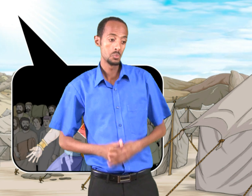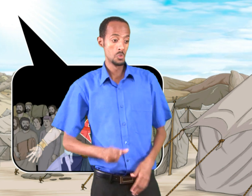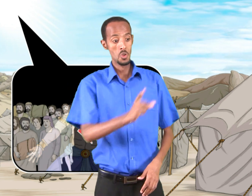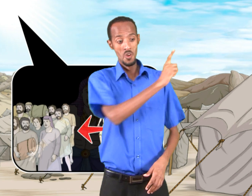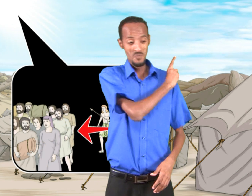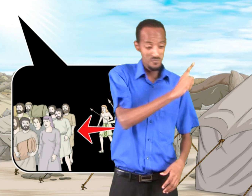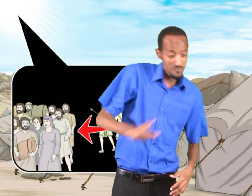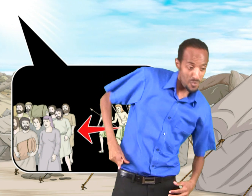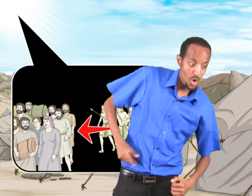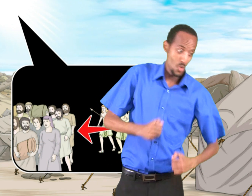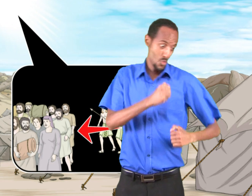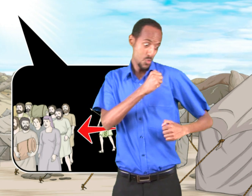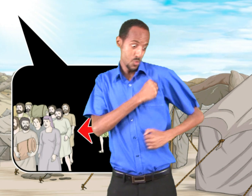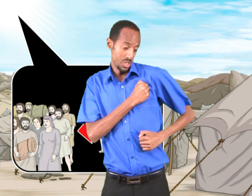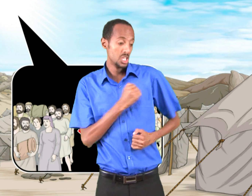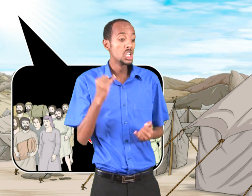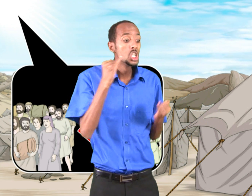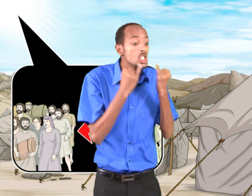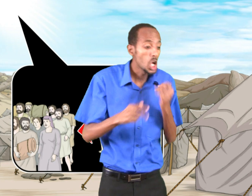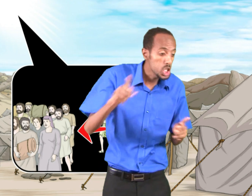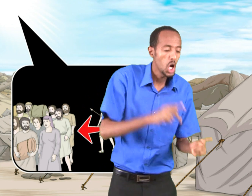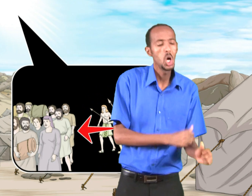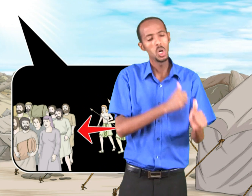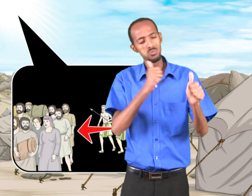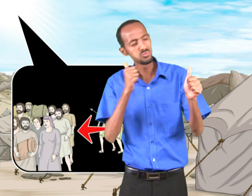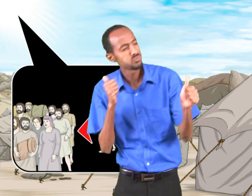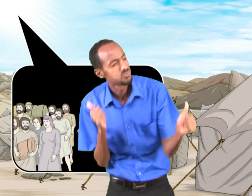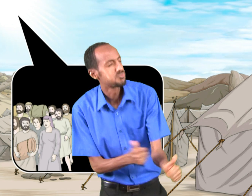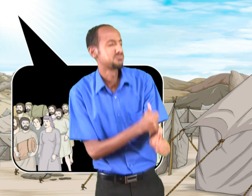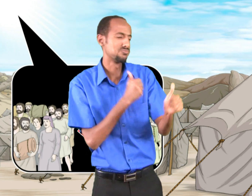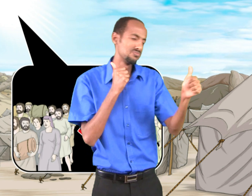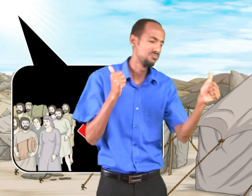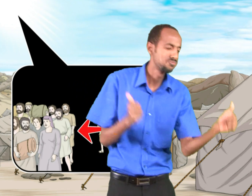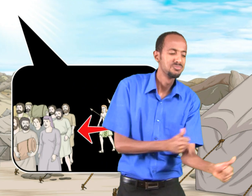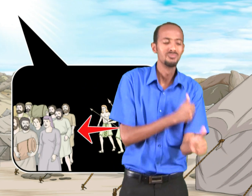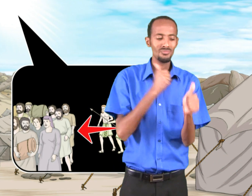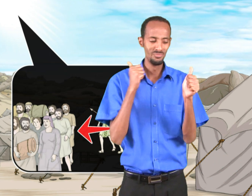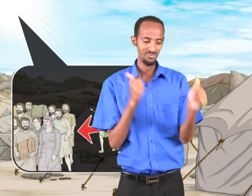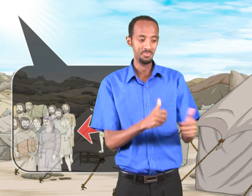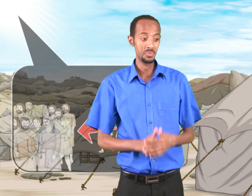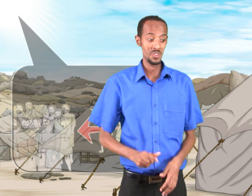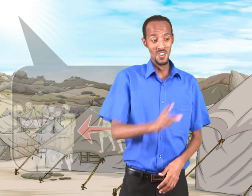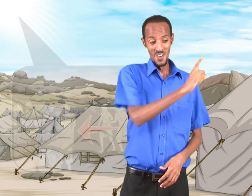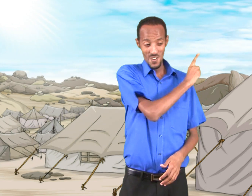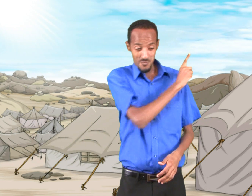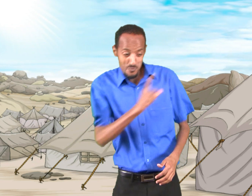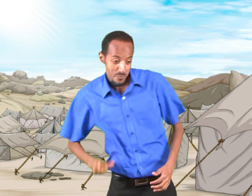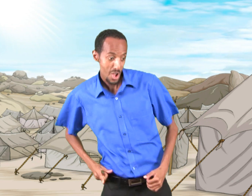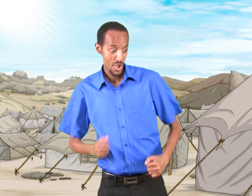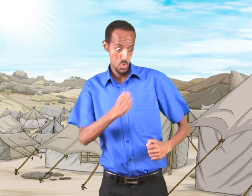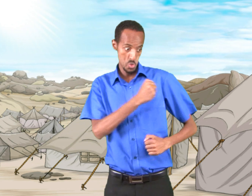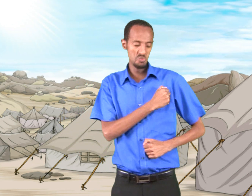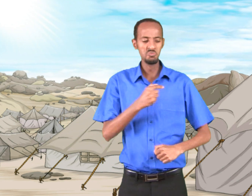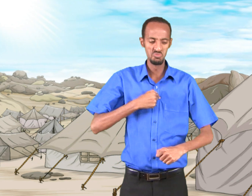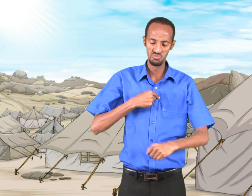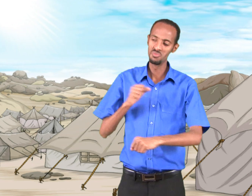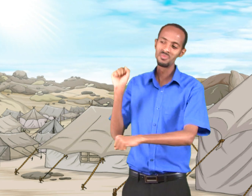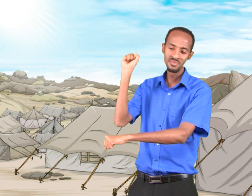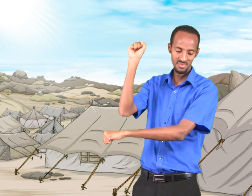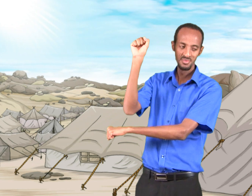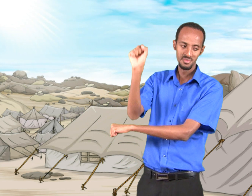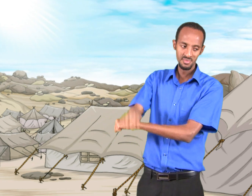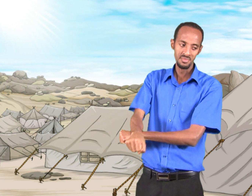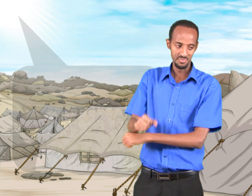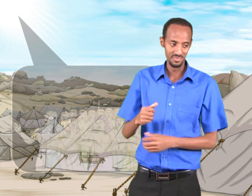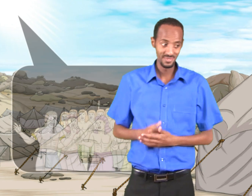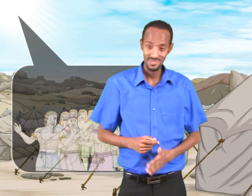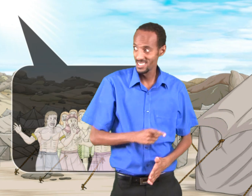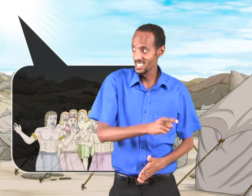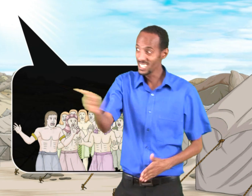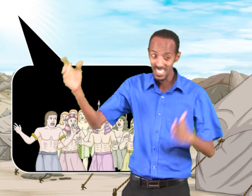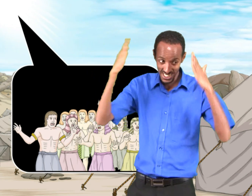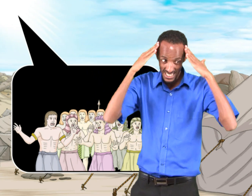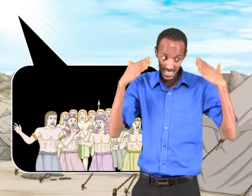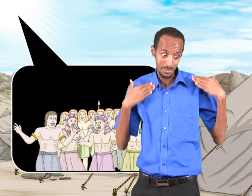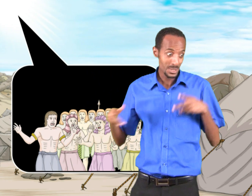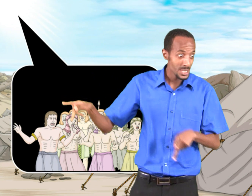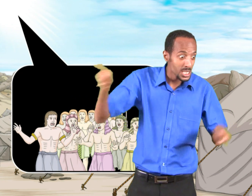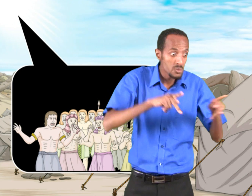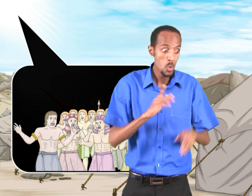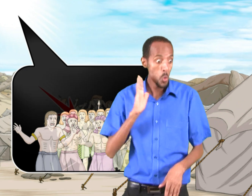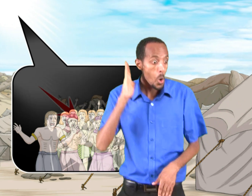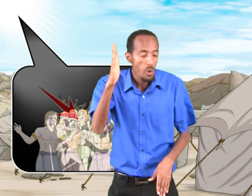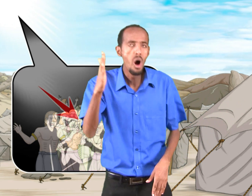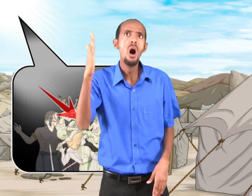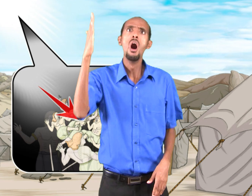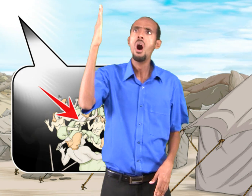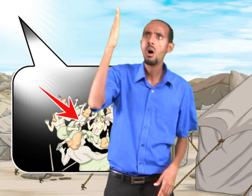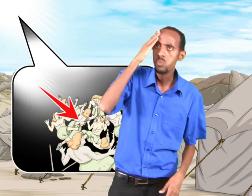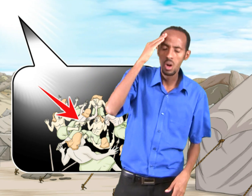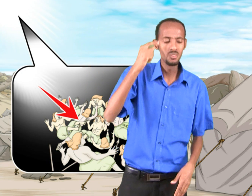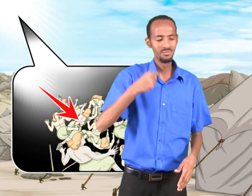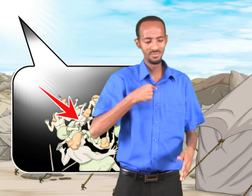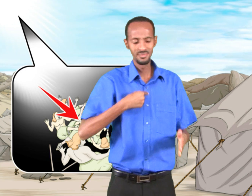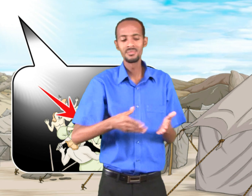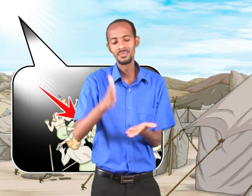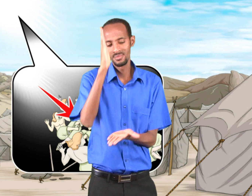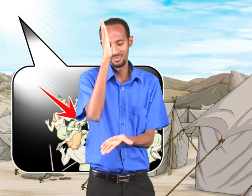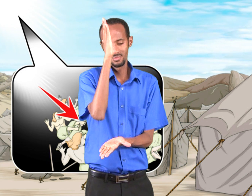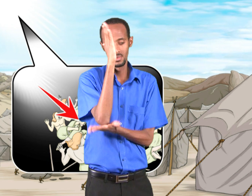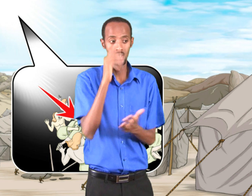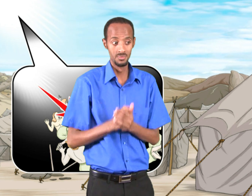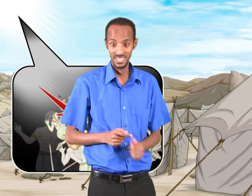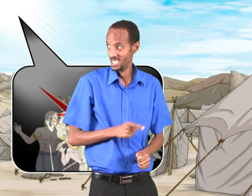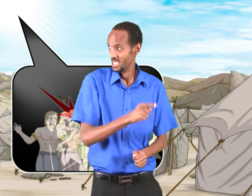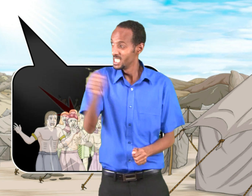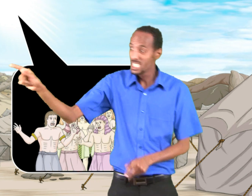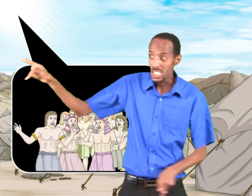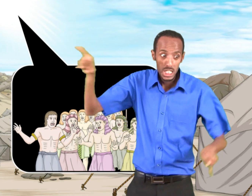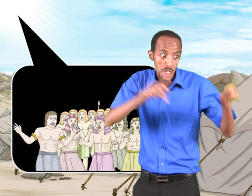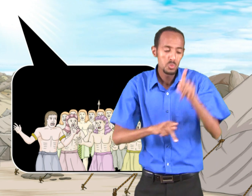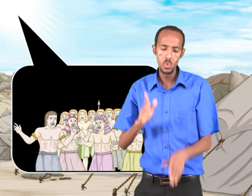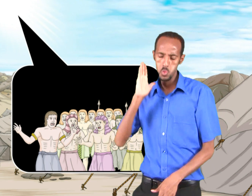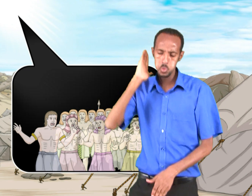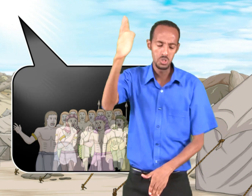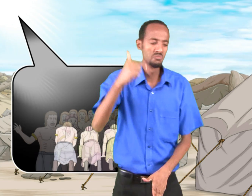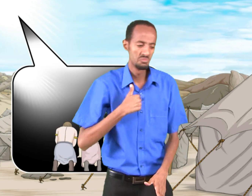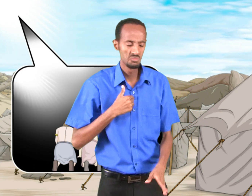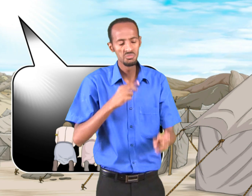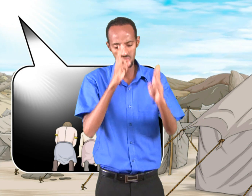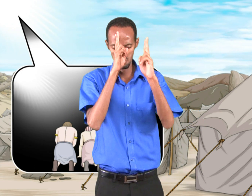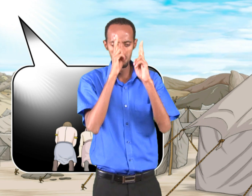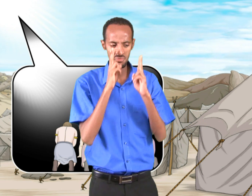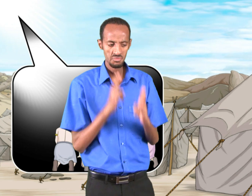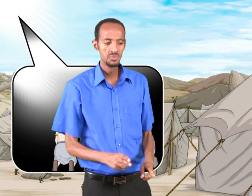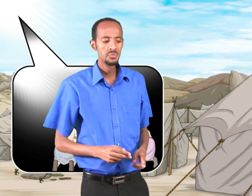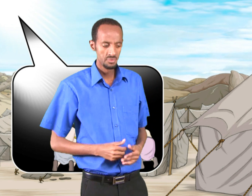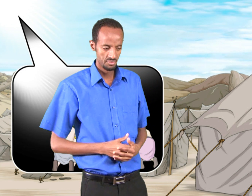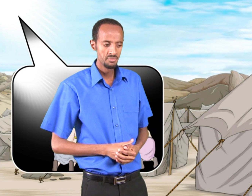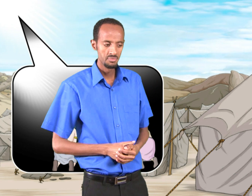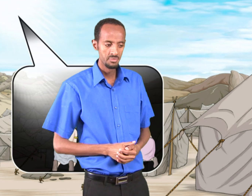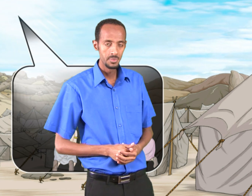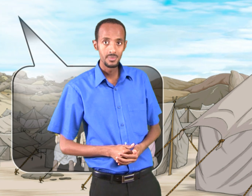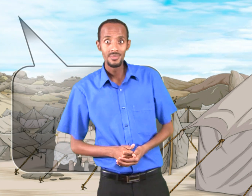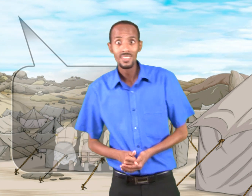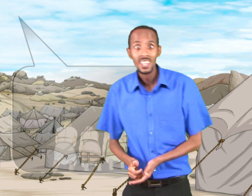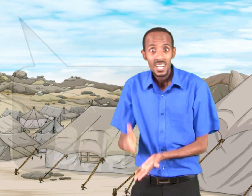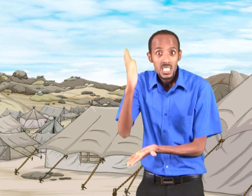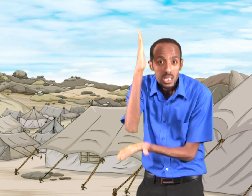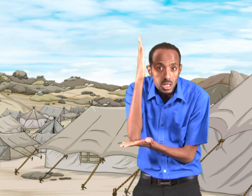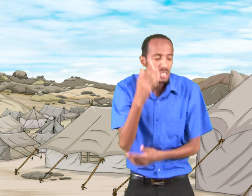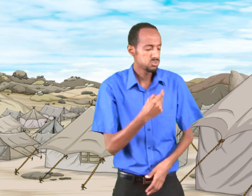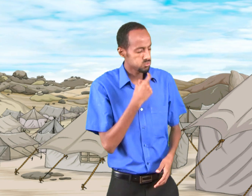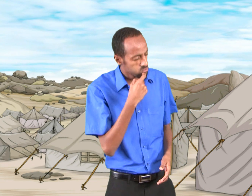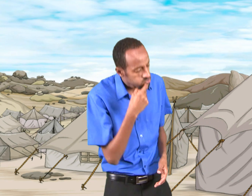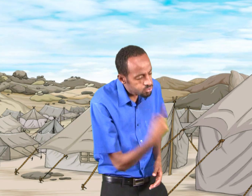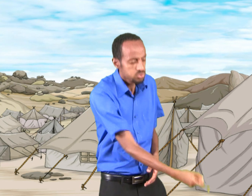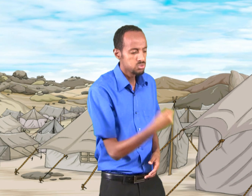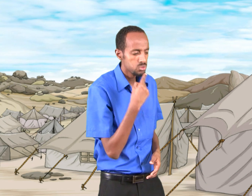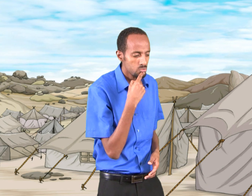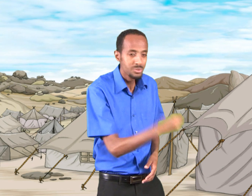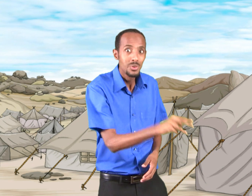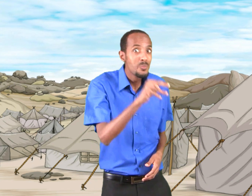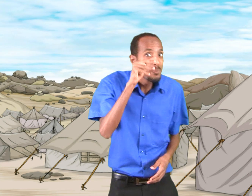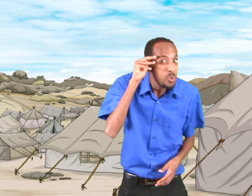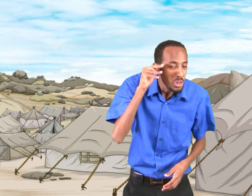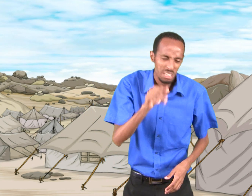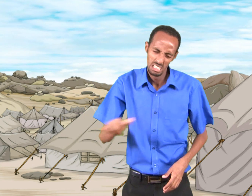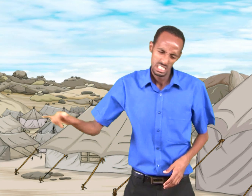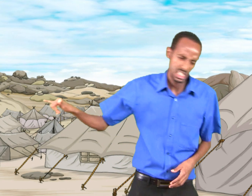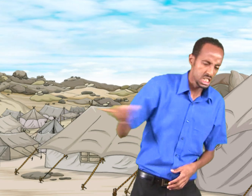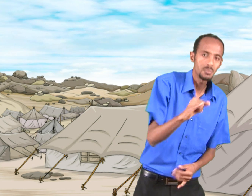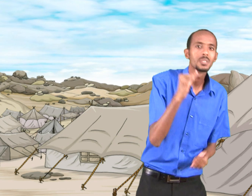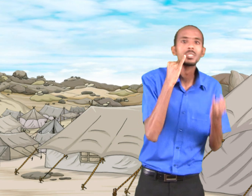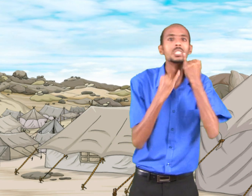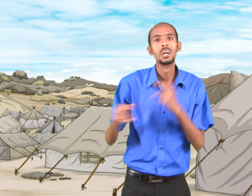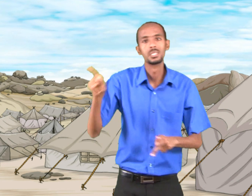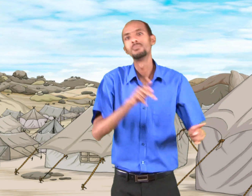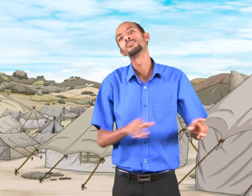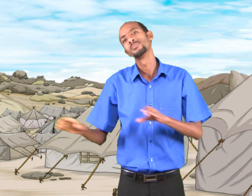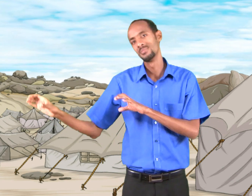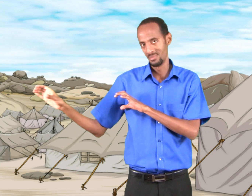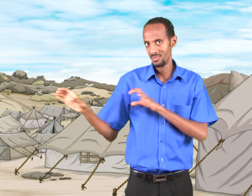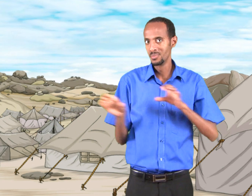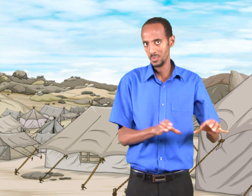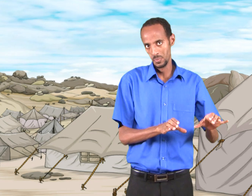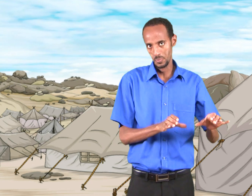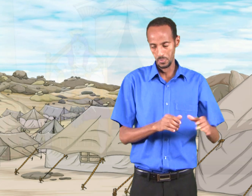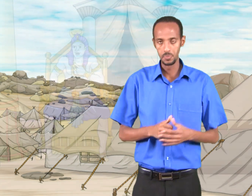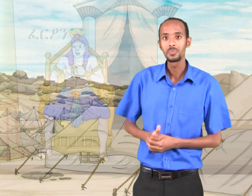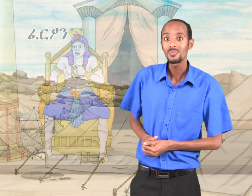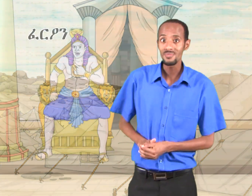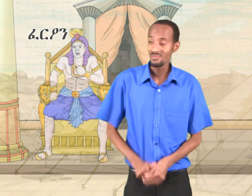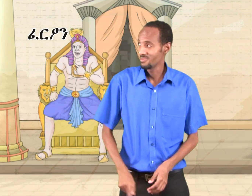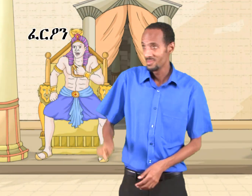But I will gain honor by means of Pharaoh and all his army, and the Egyptians will know that I am the LORD.”